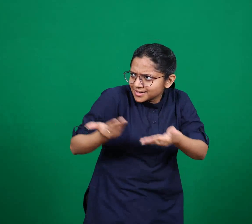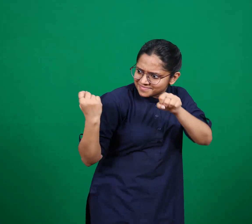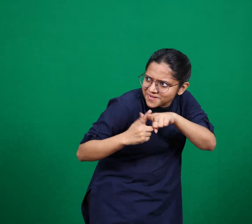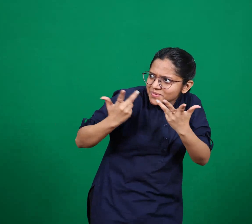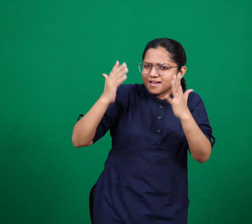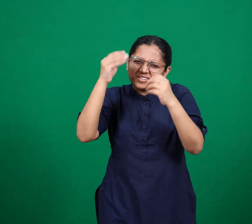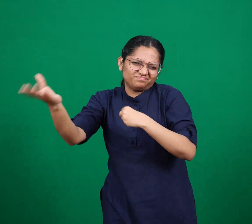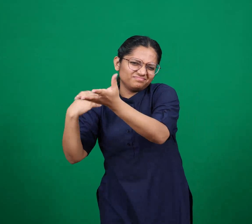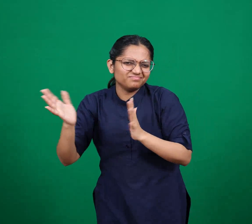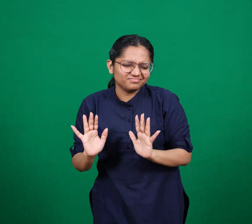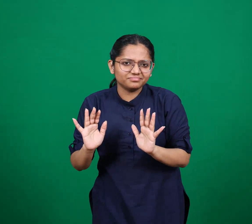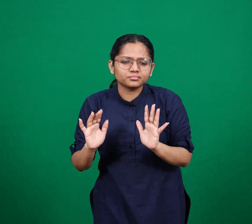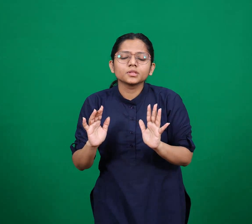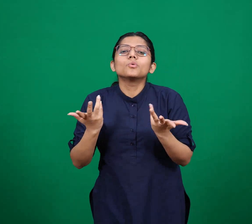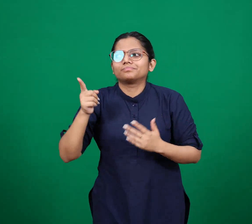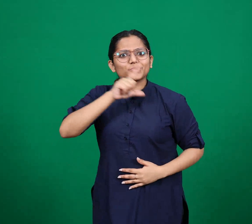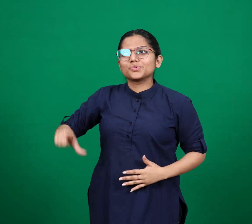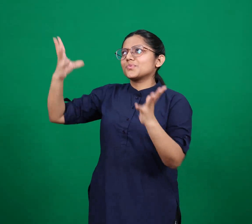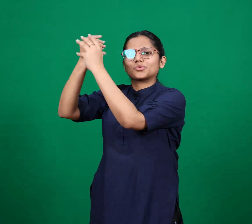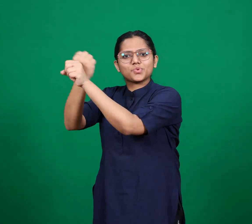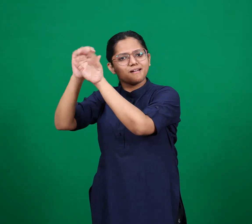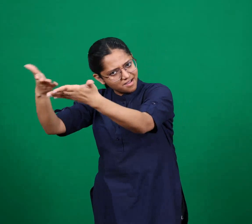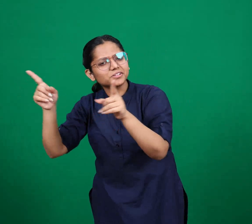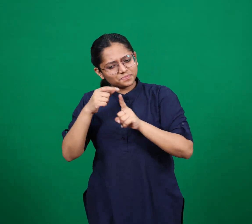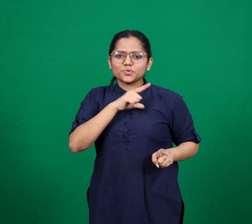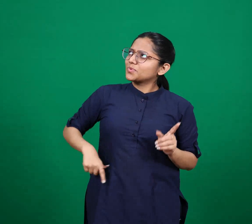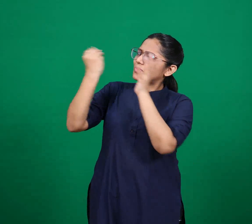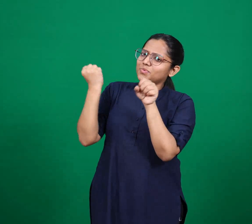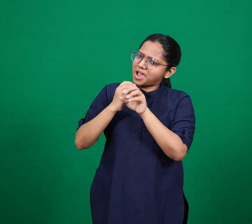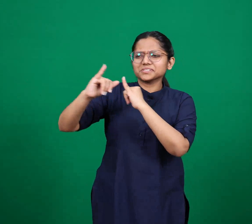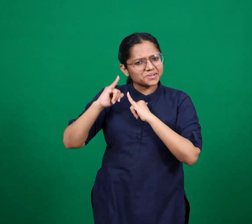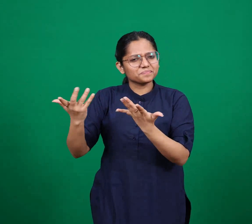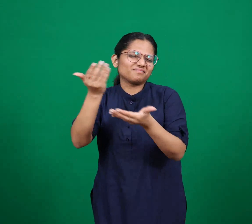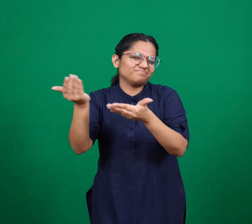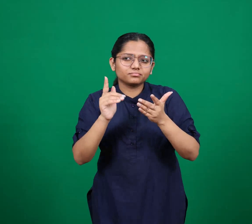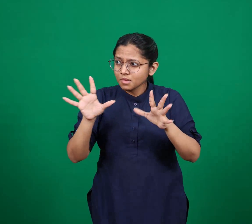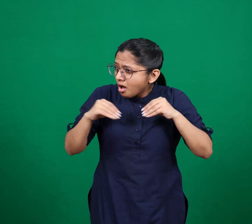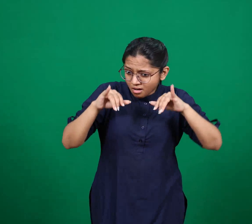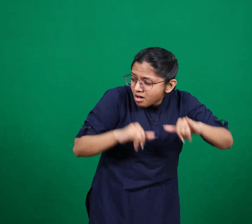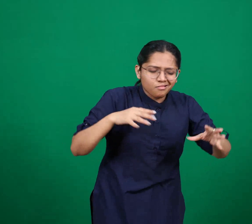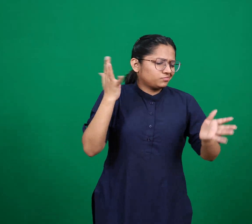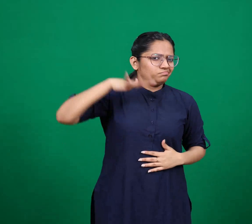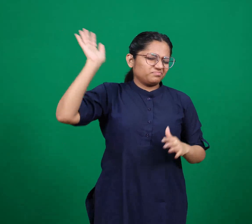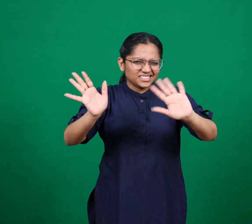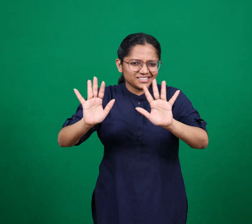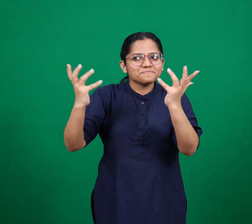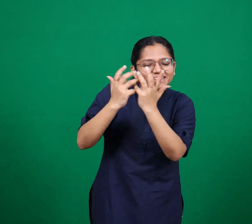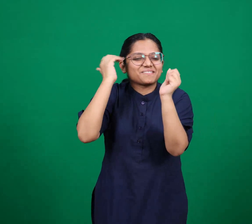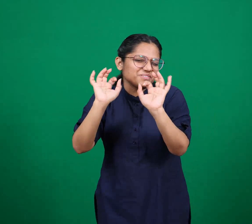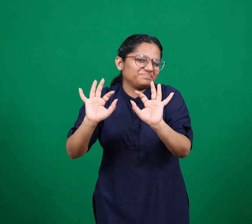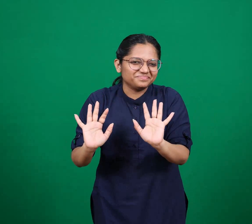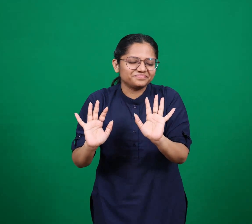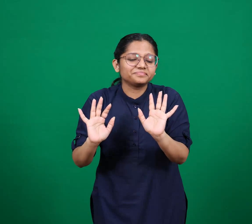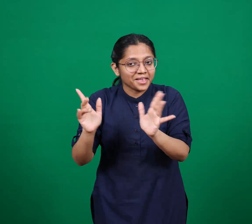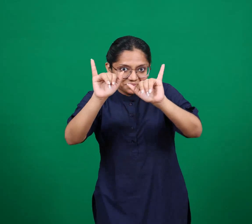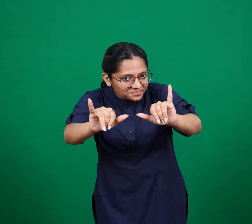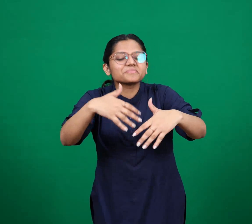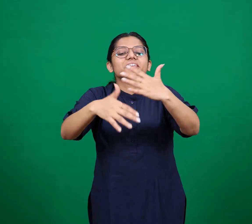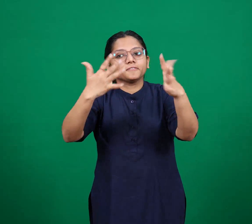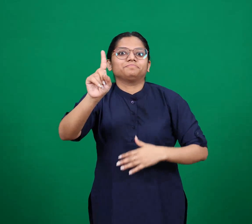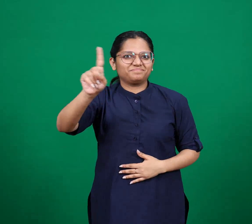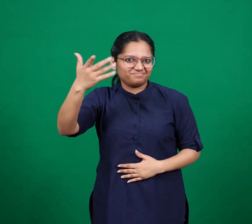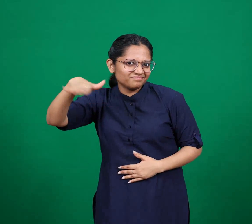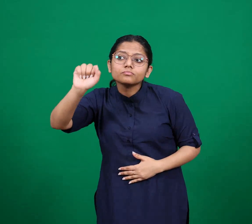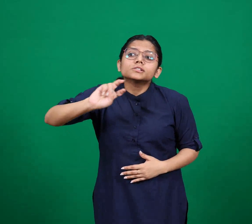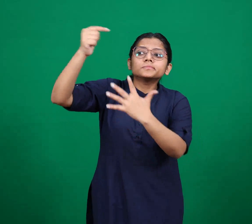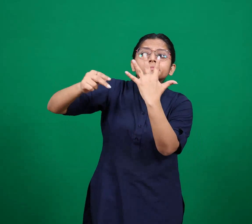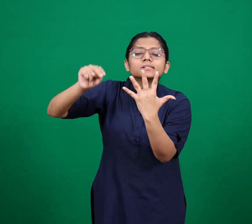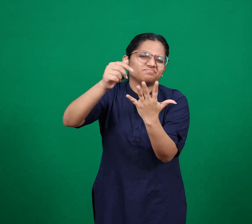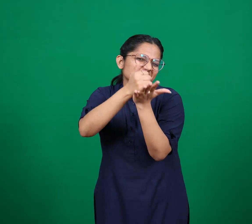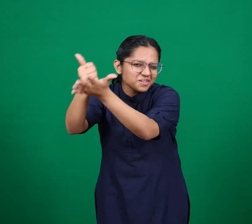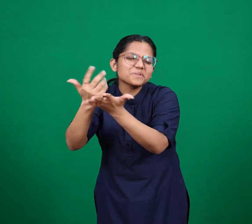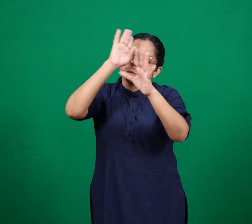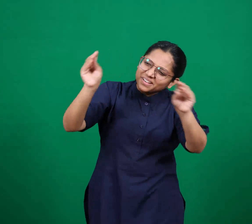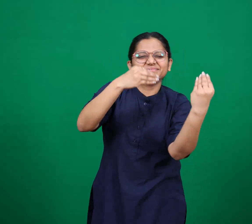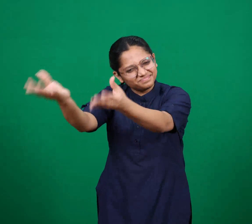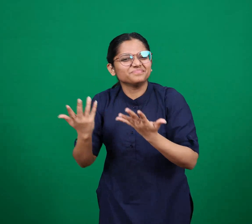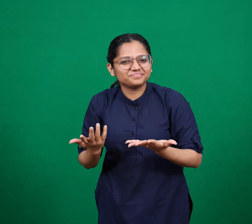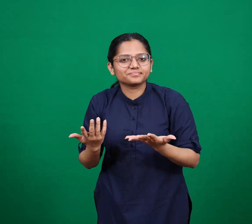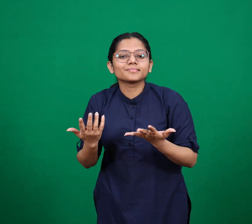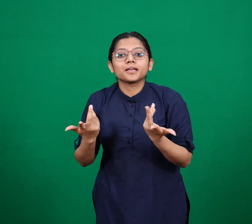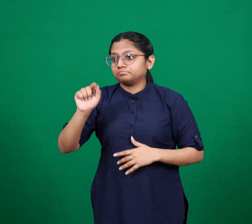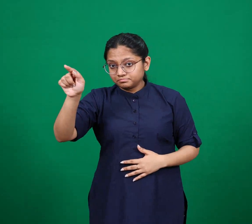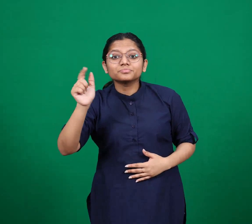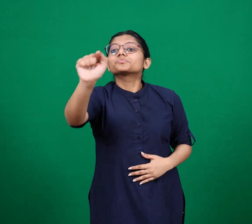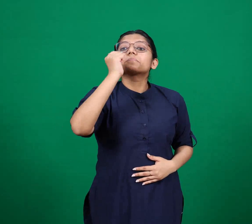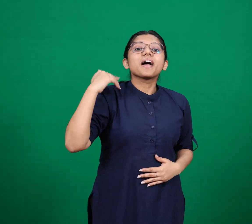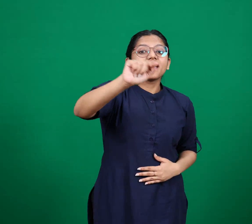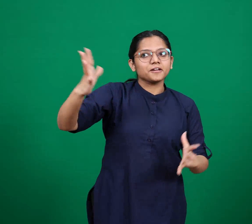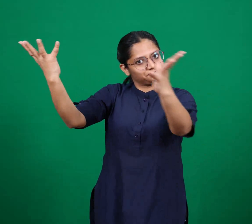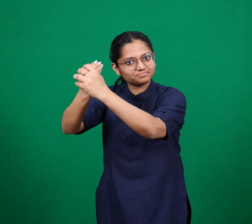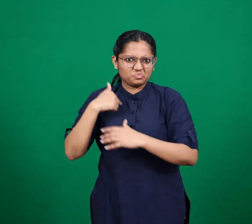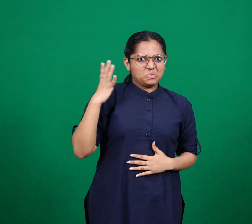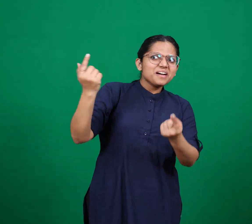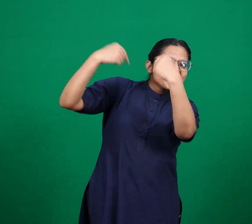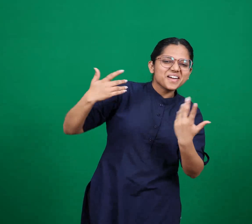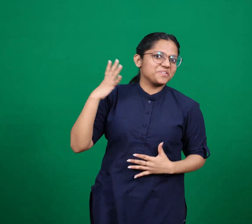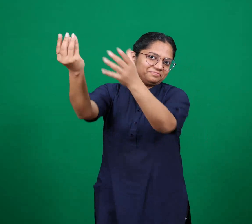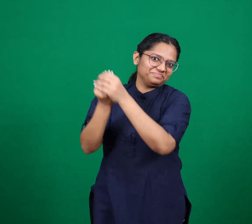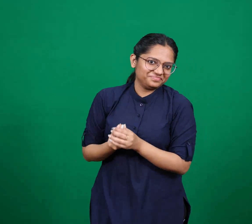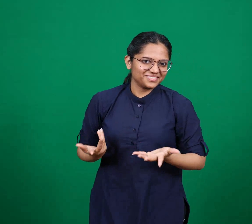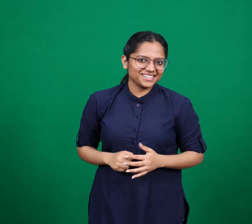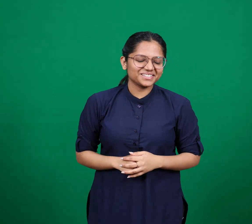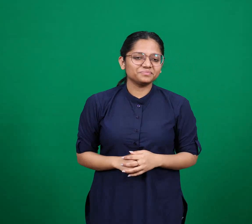No one, then, should treat him with contempt. Send him on his way in peace so that he can return to me, for I am expecting him along with the brothers.